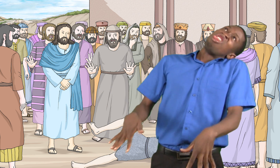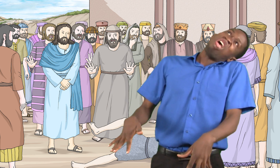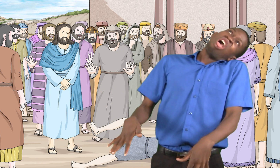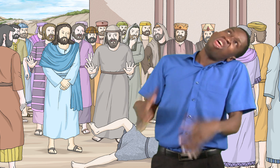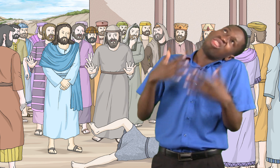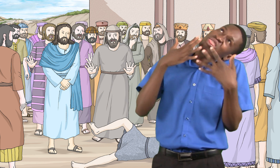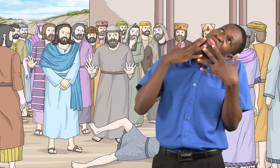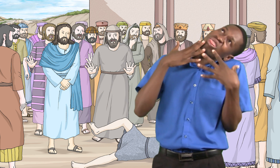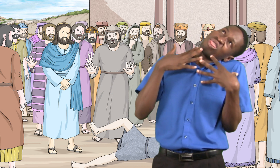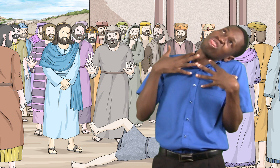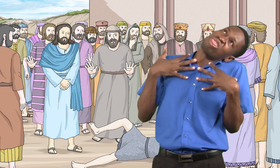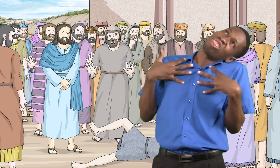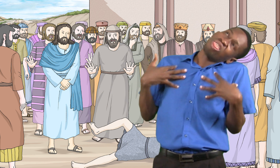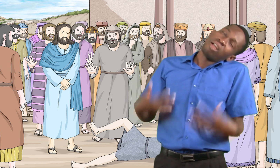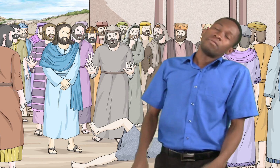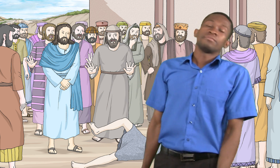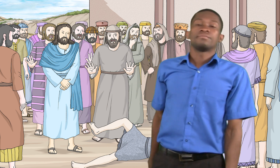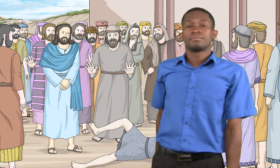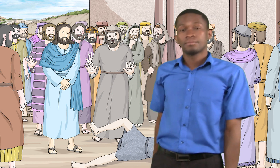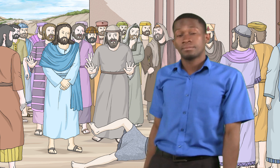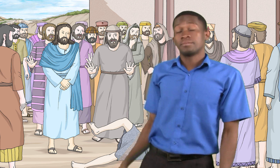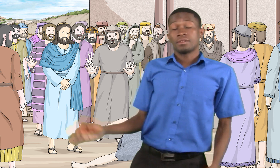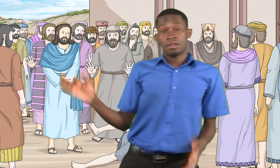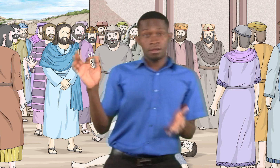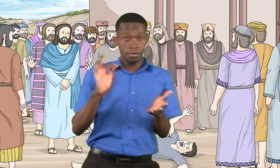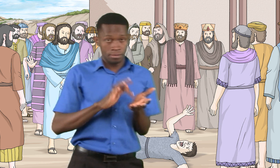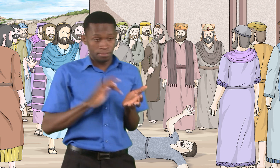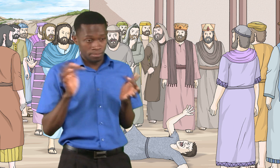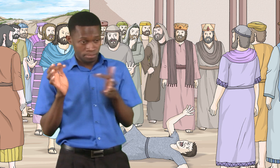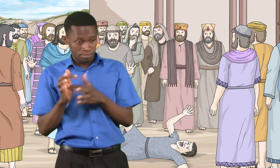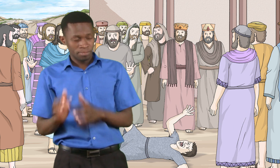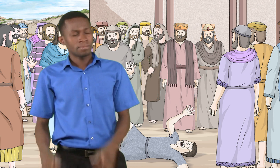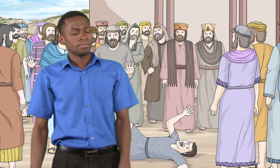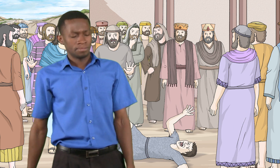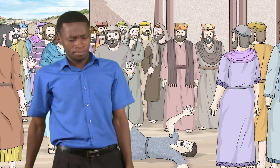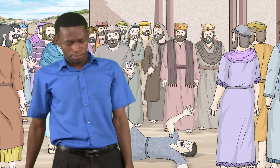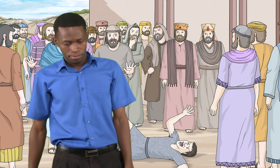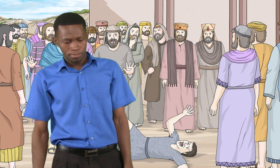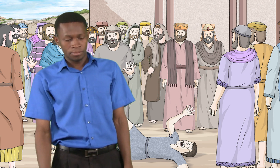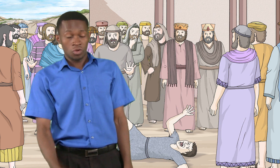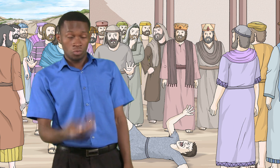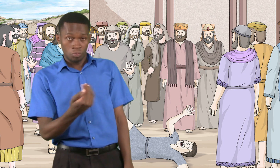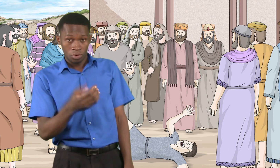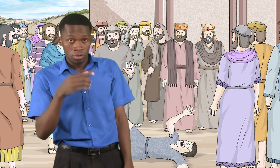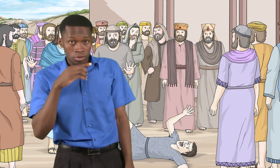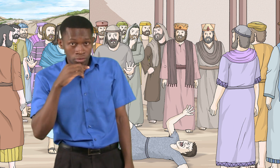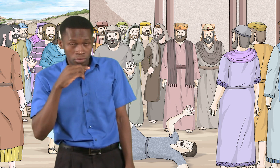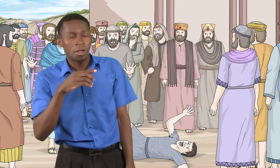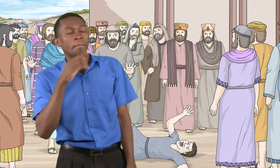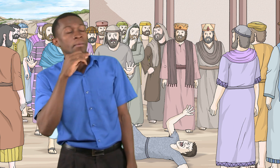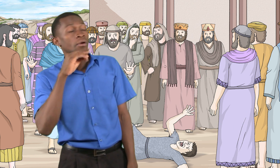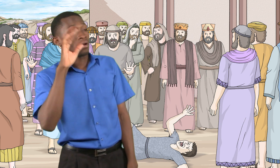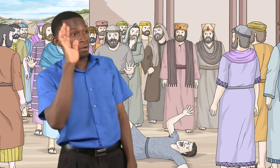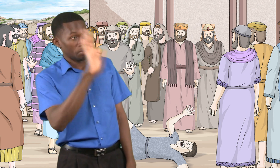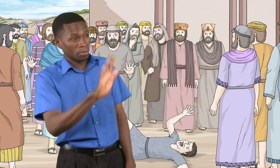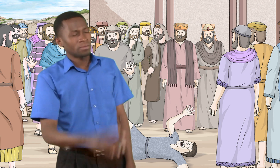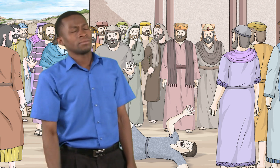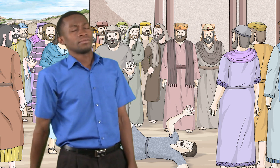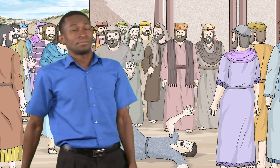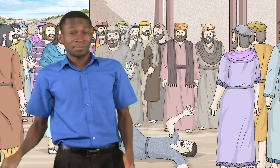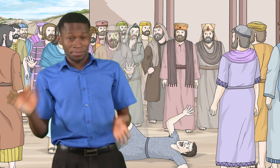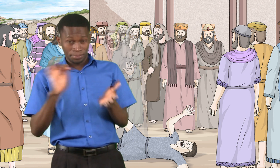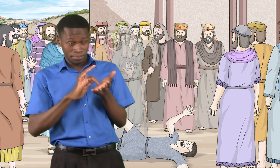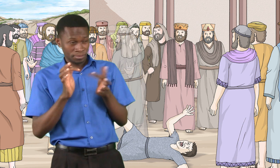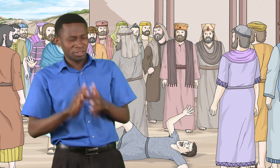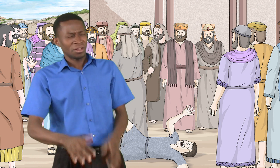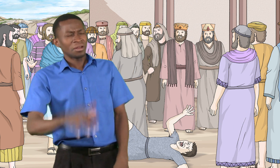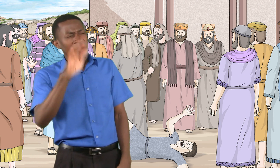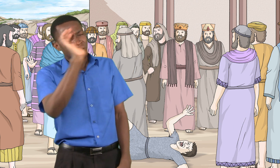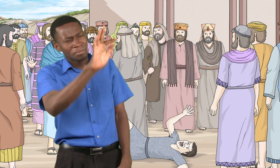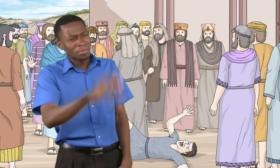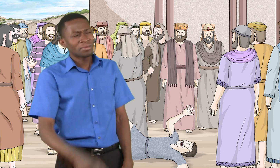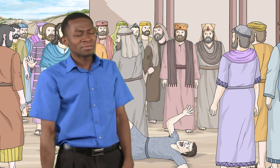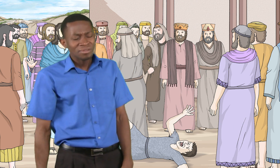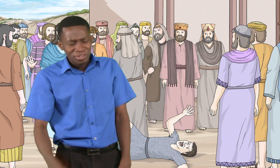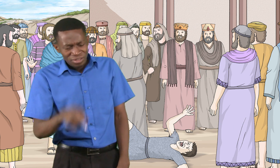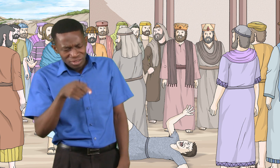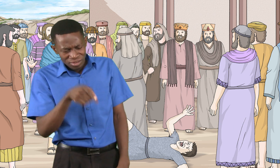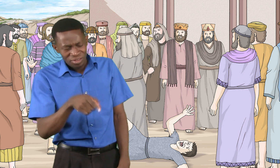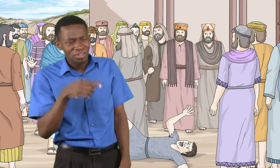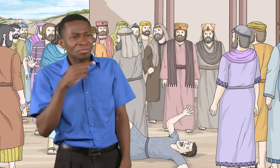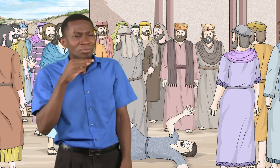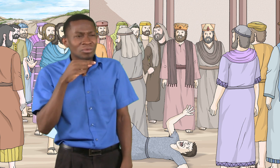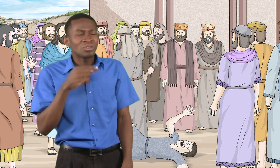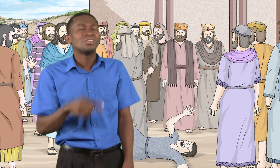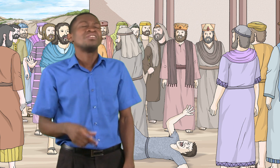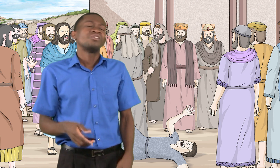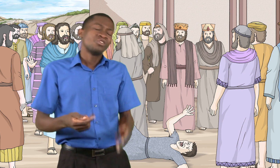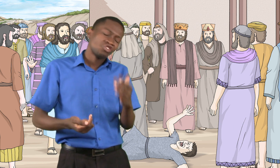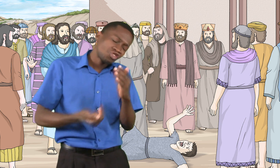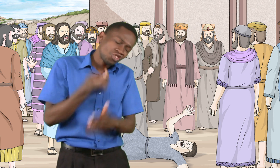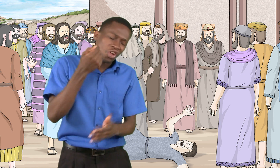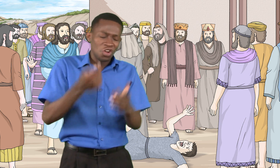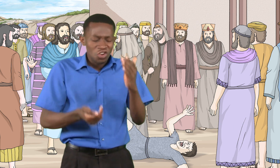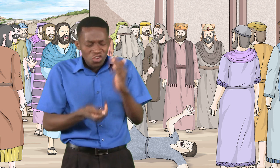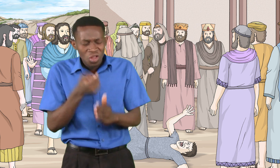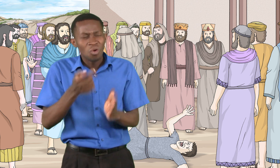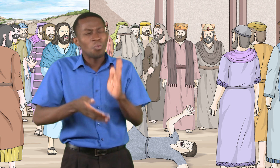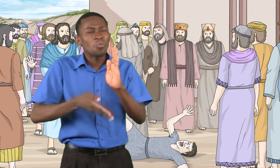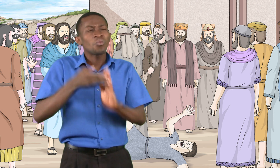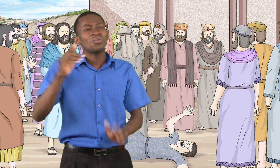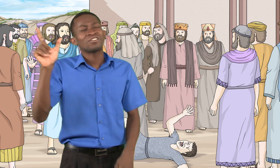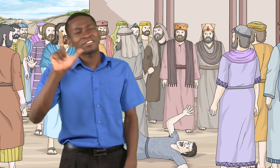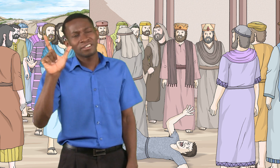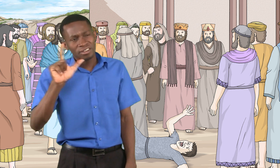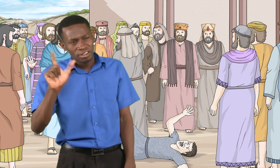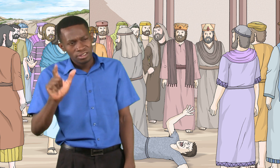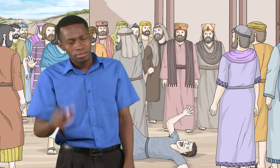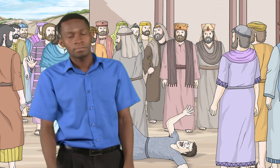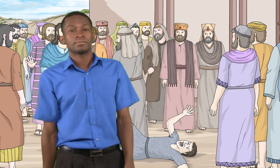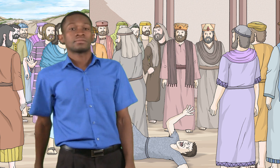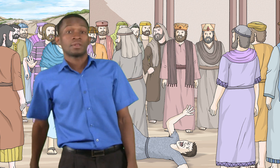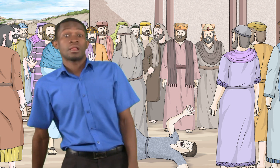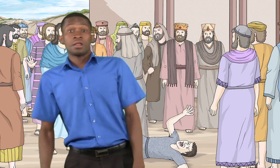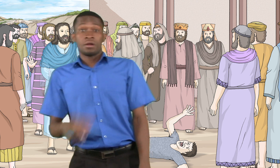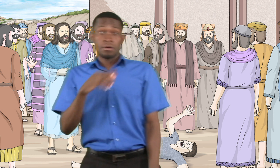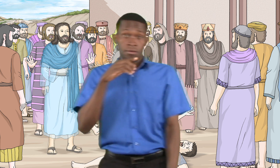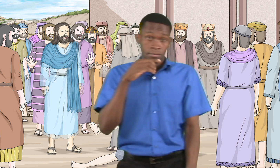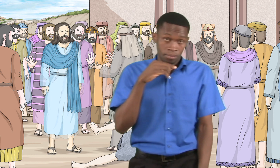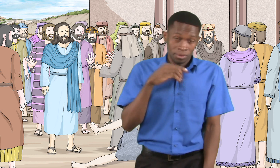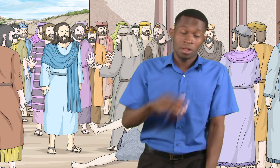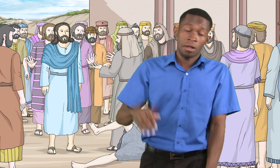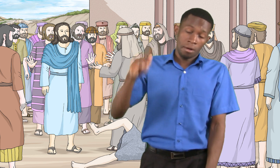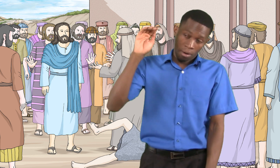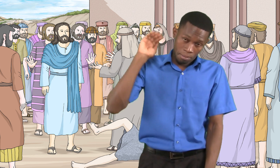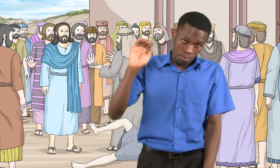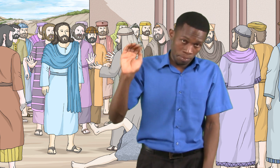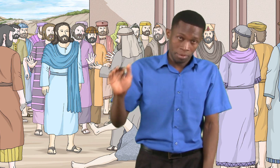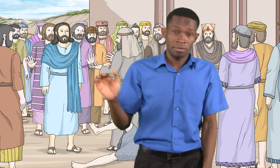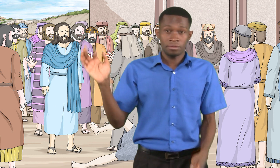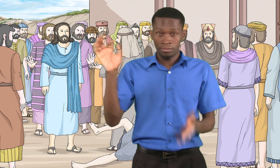He fell to the ground and rolled around, foaming at the mouth.